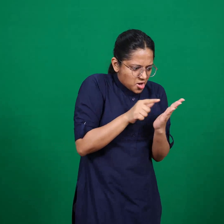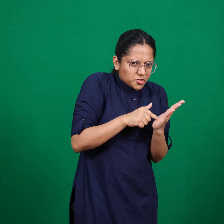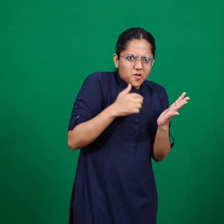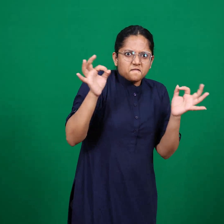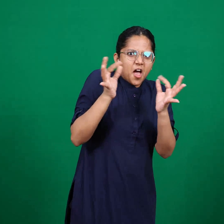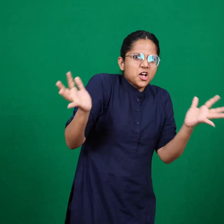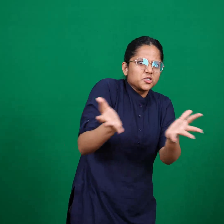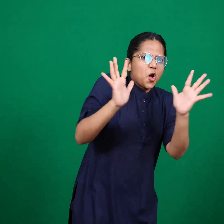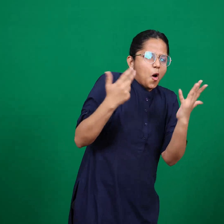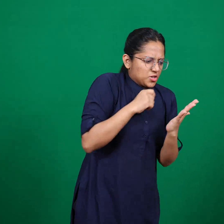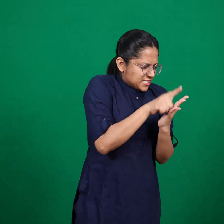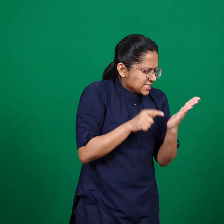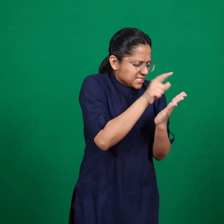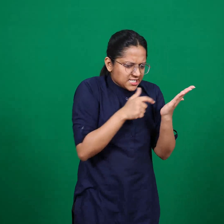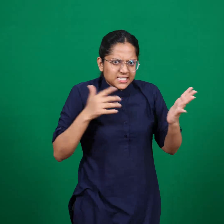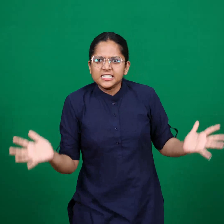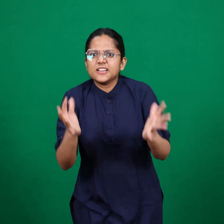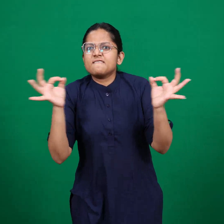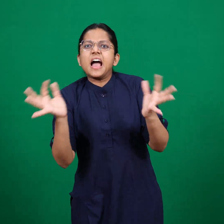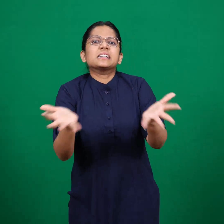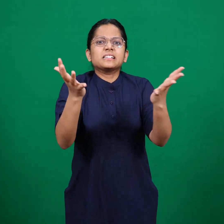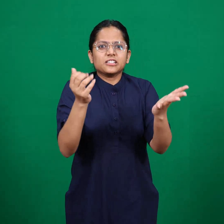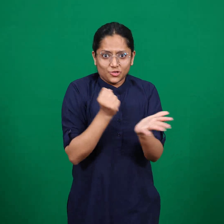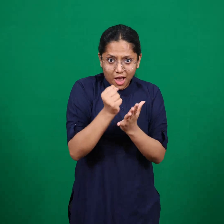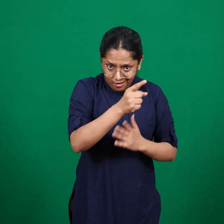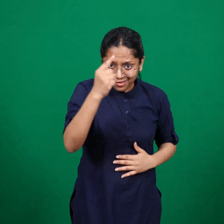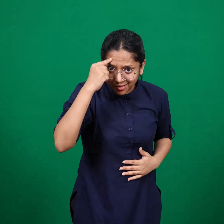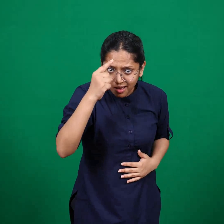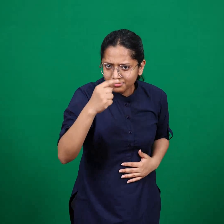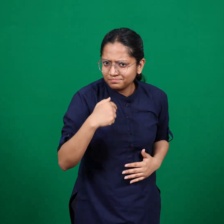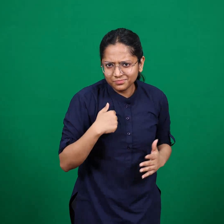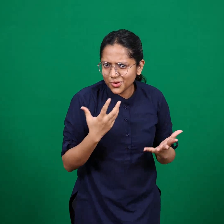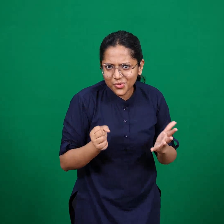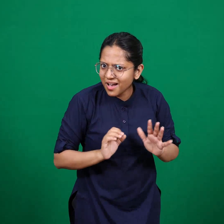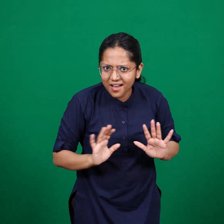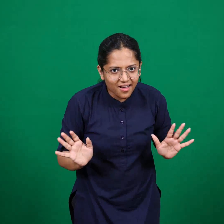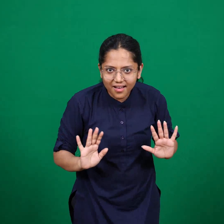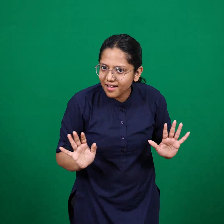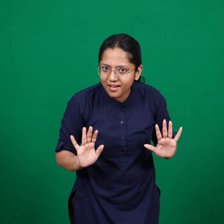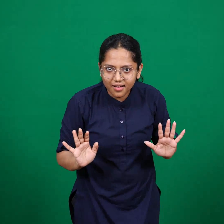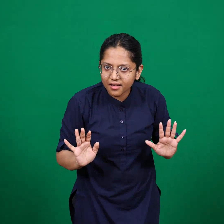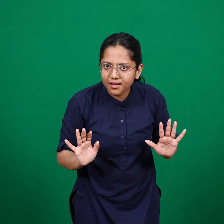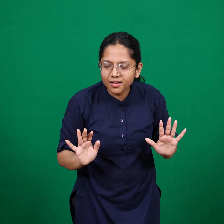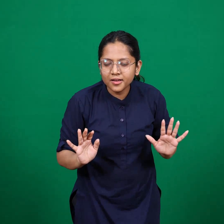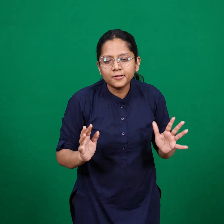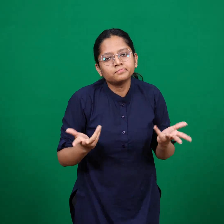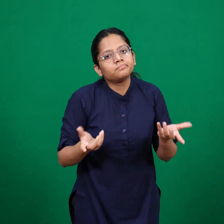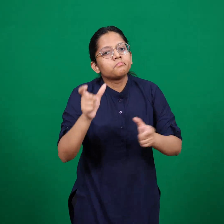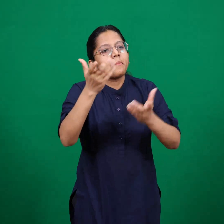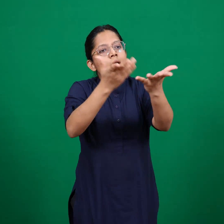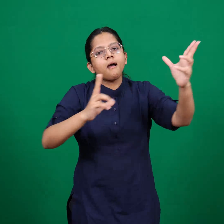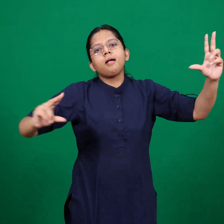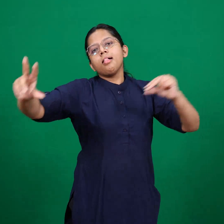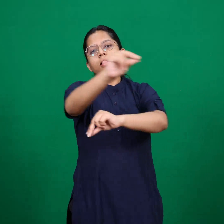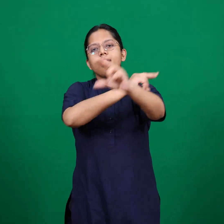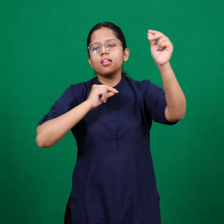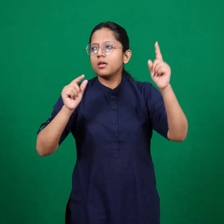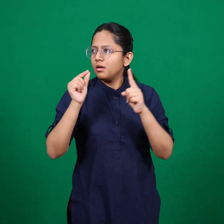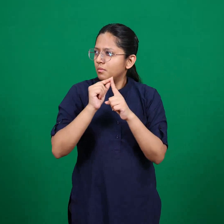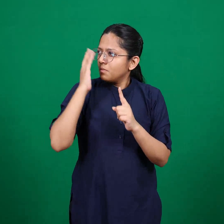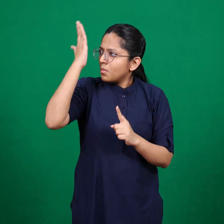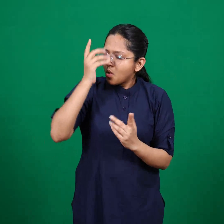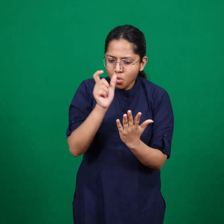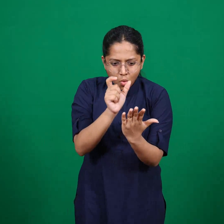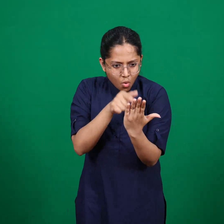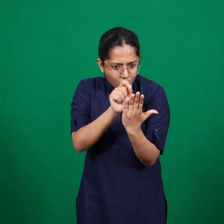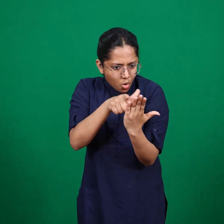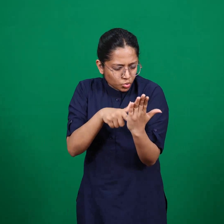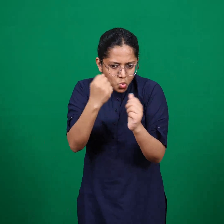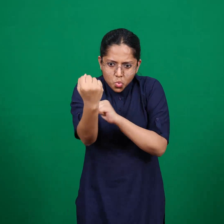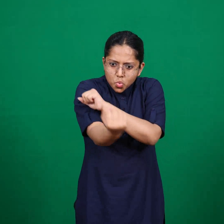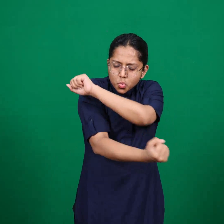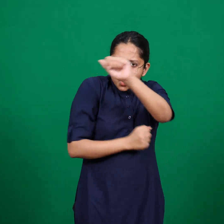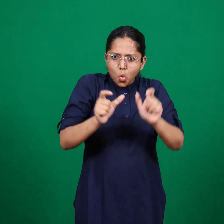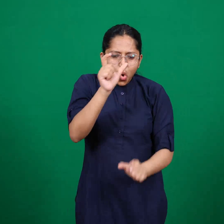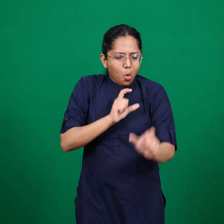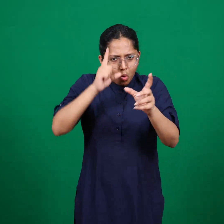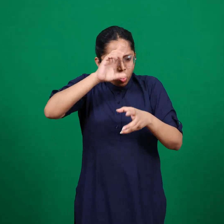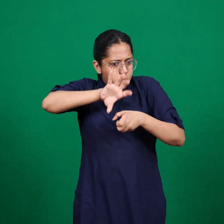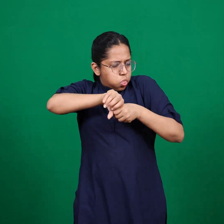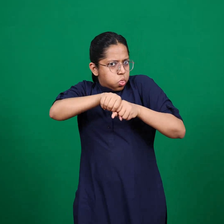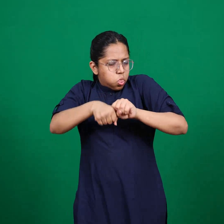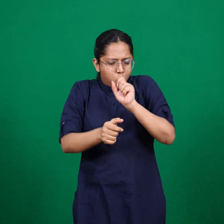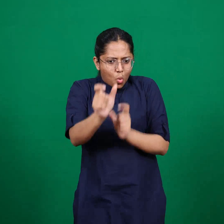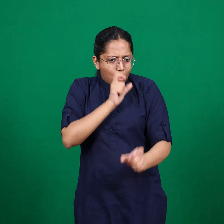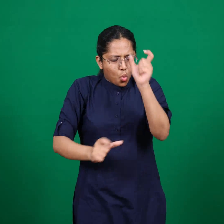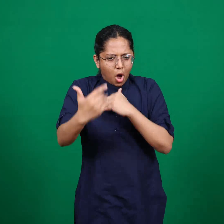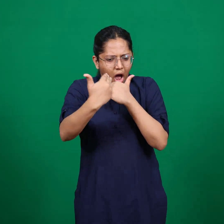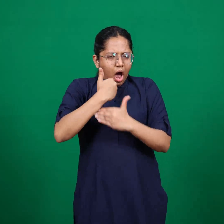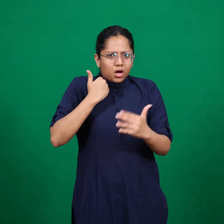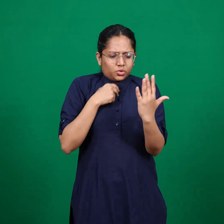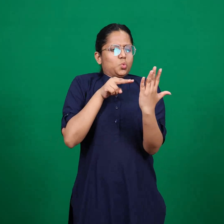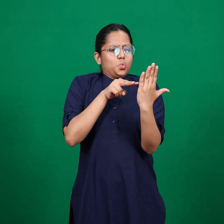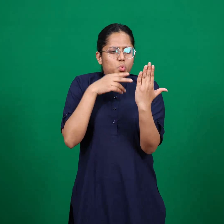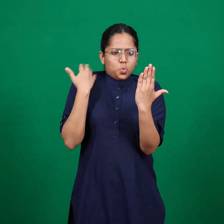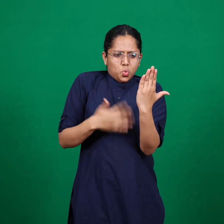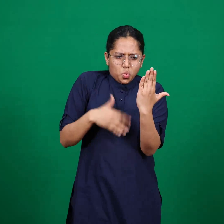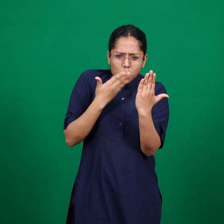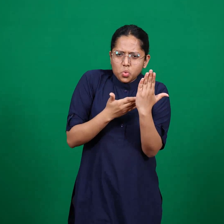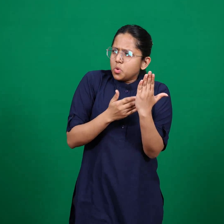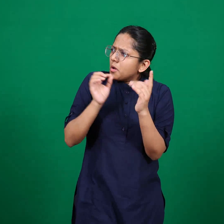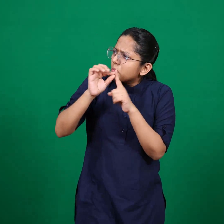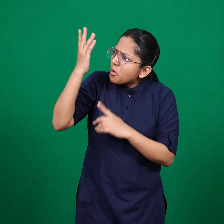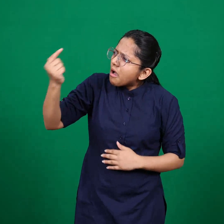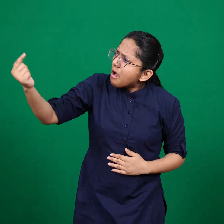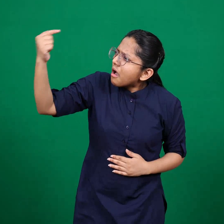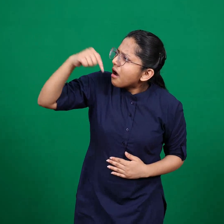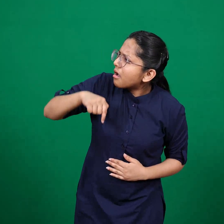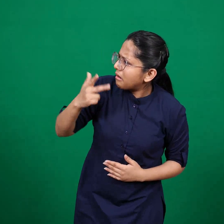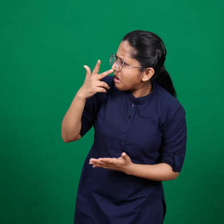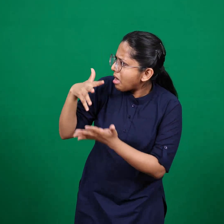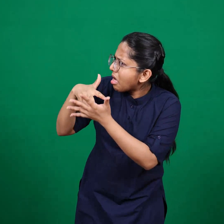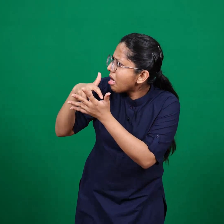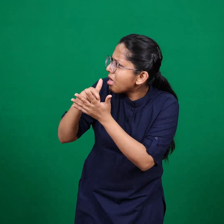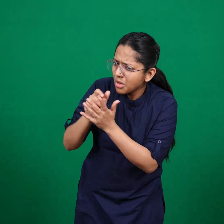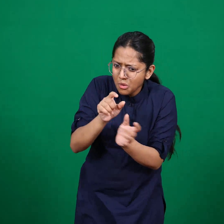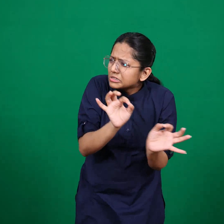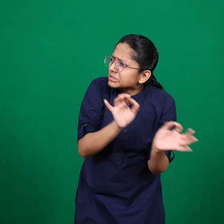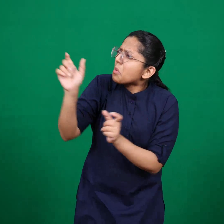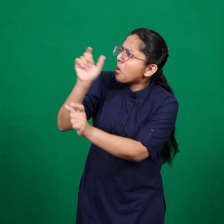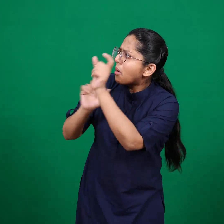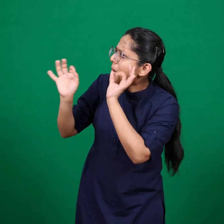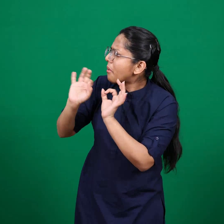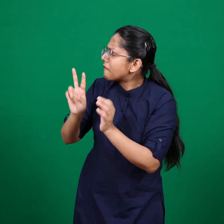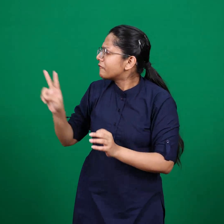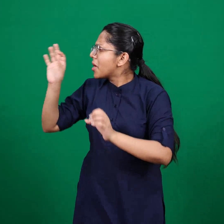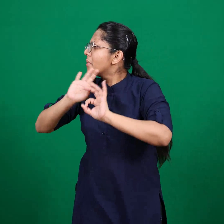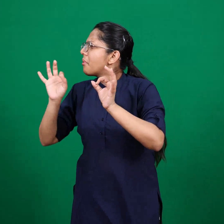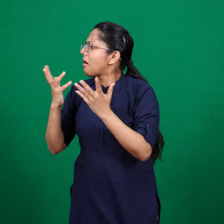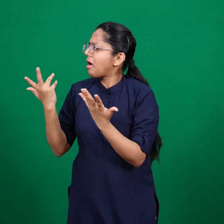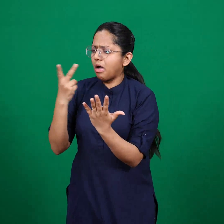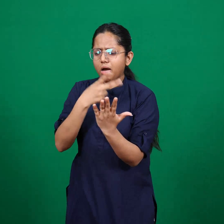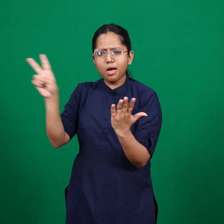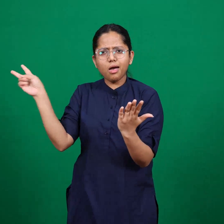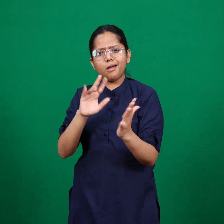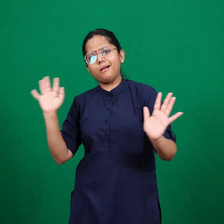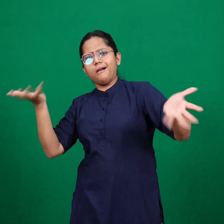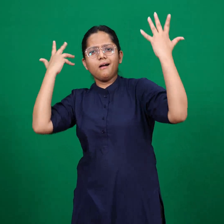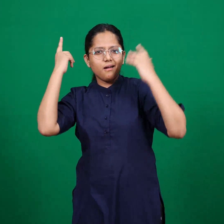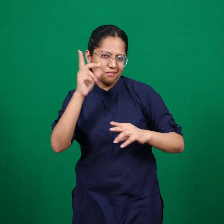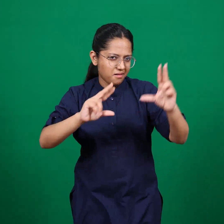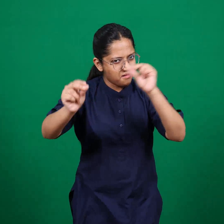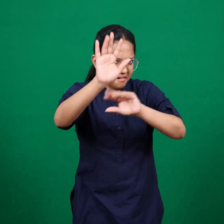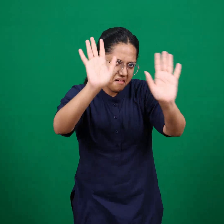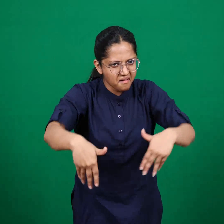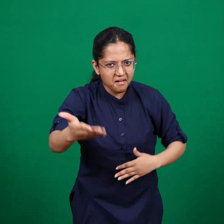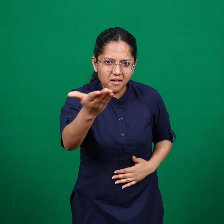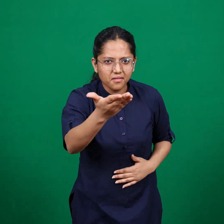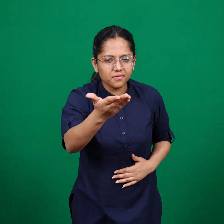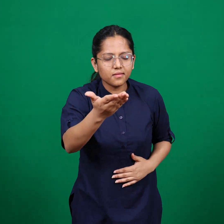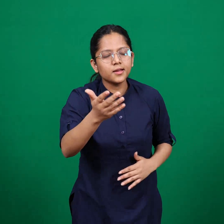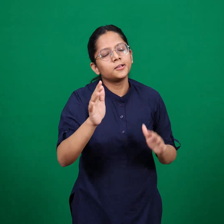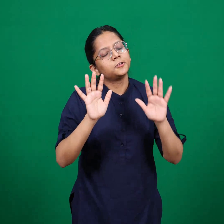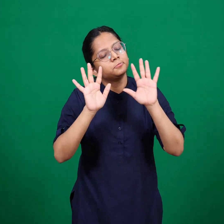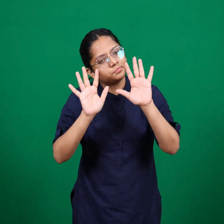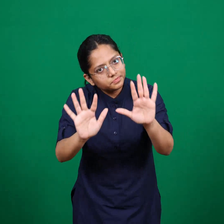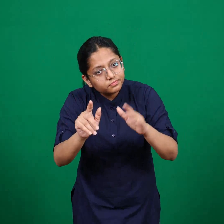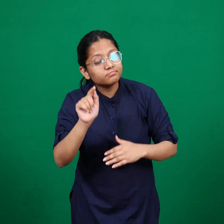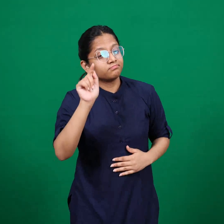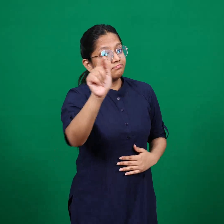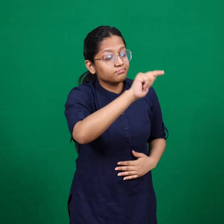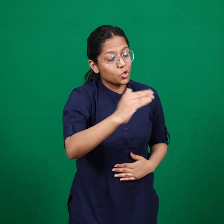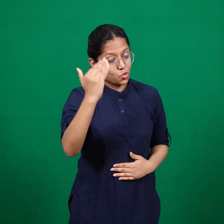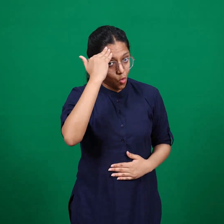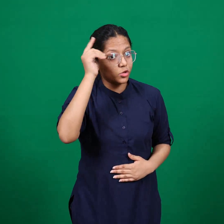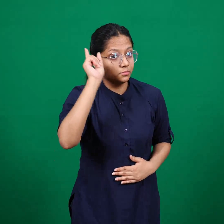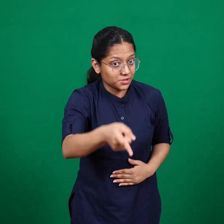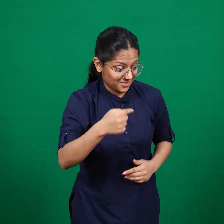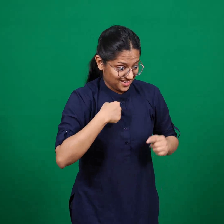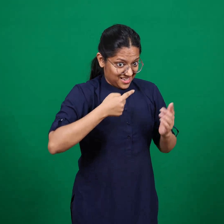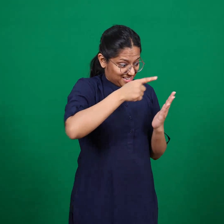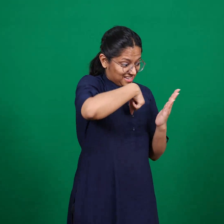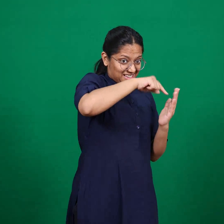For some say, "His letters are weighty and forceful, but his physical presence is unimpressive, and his speaking is of no account."